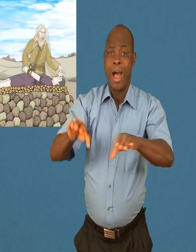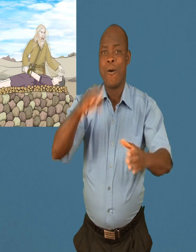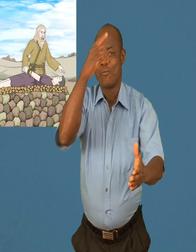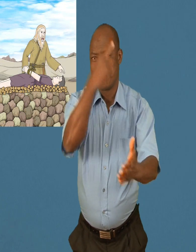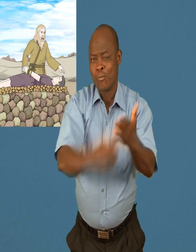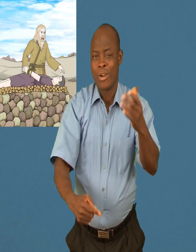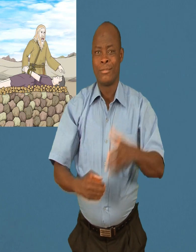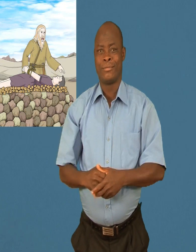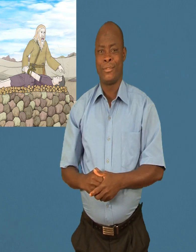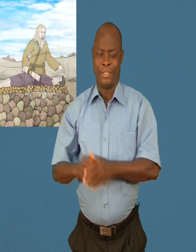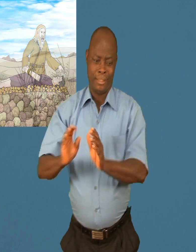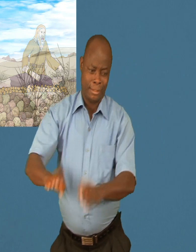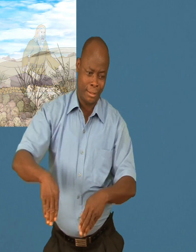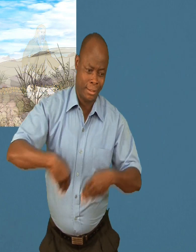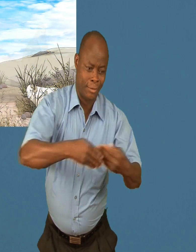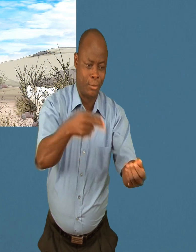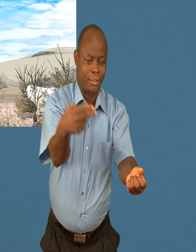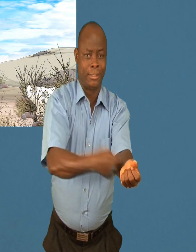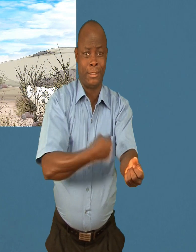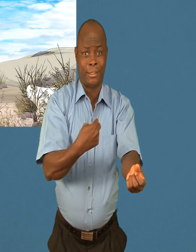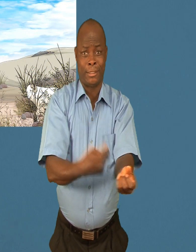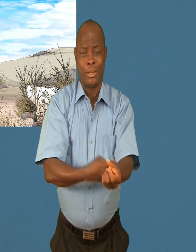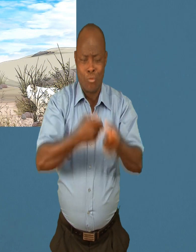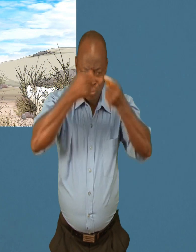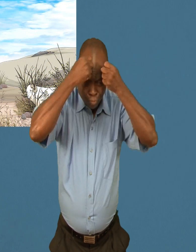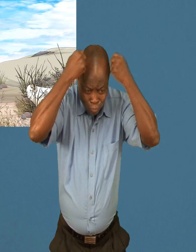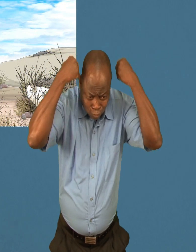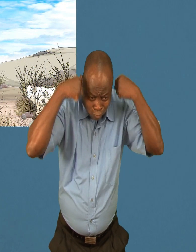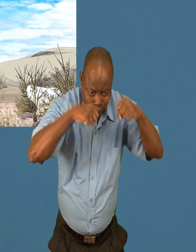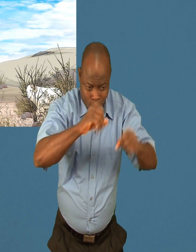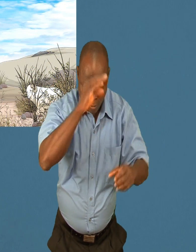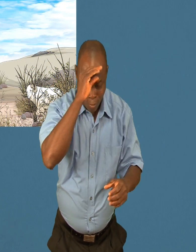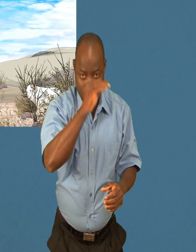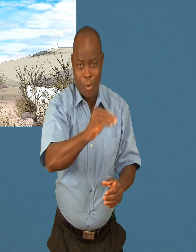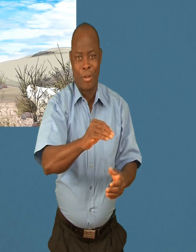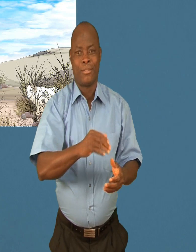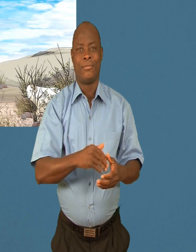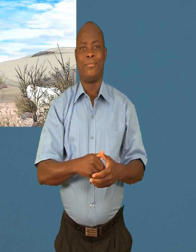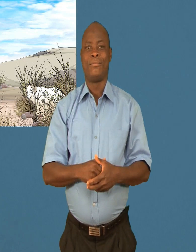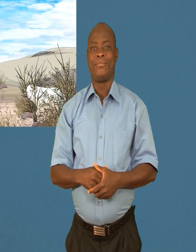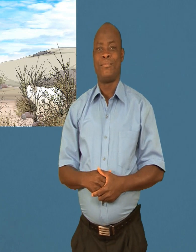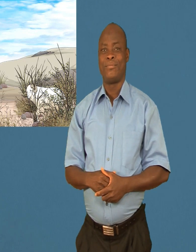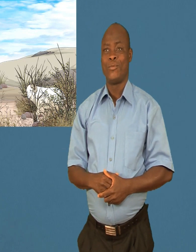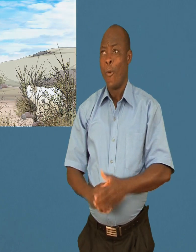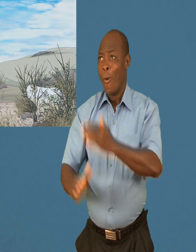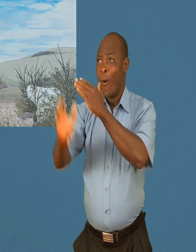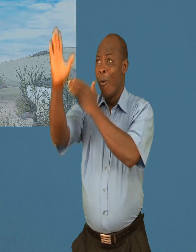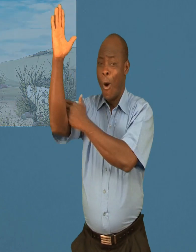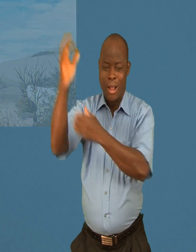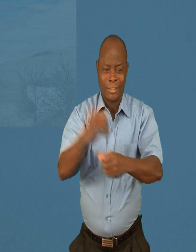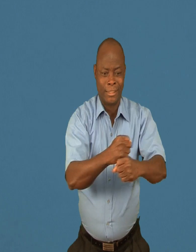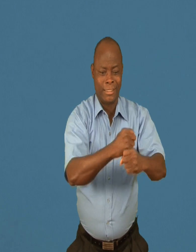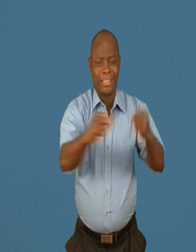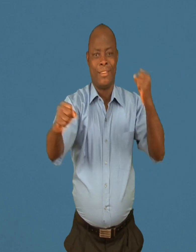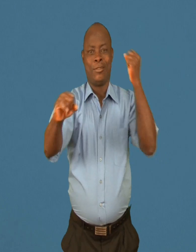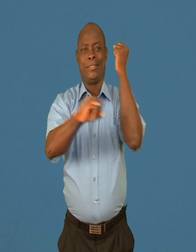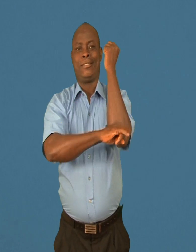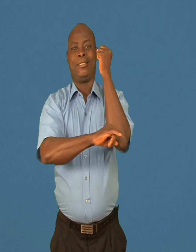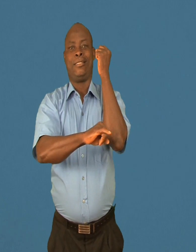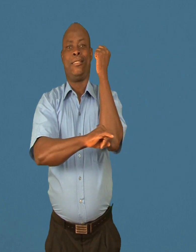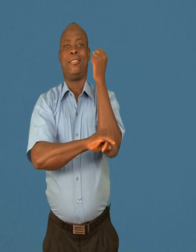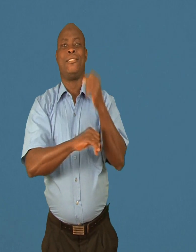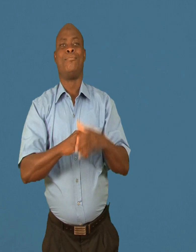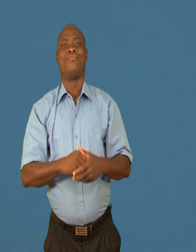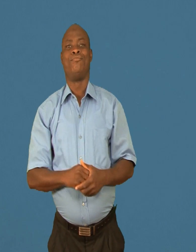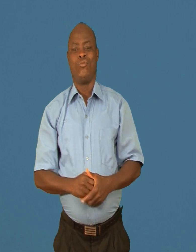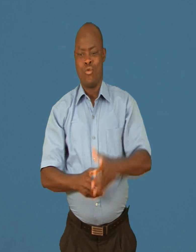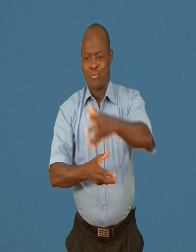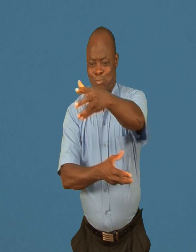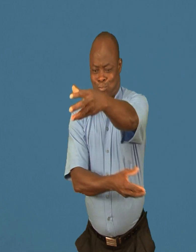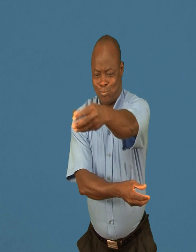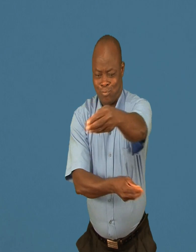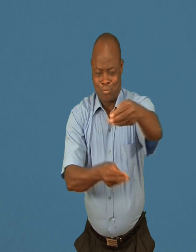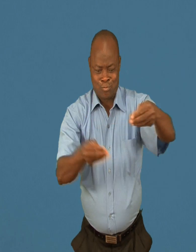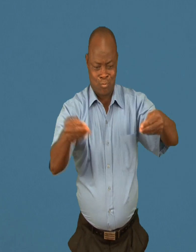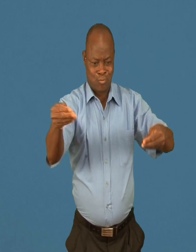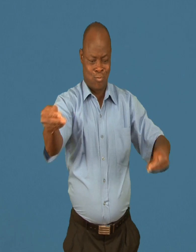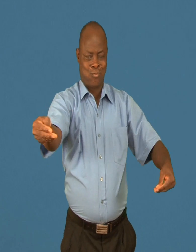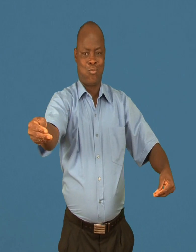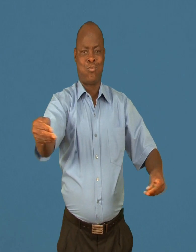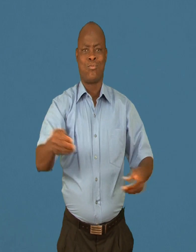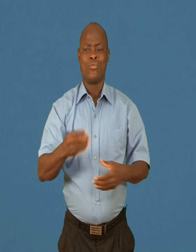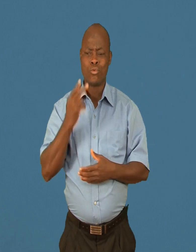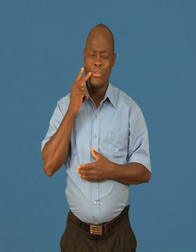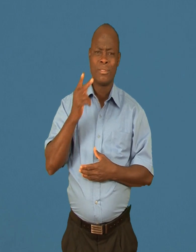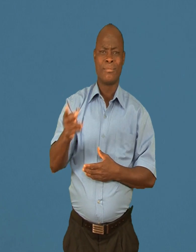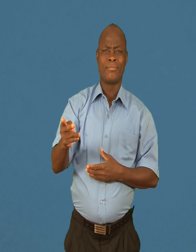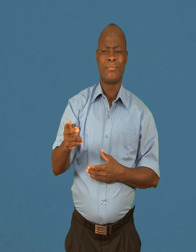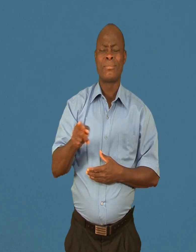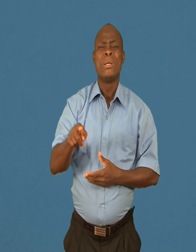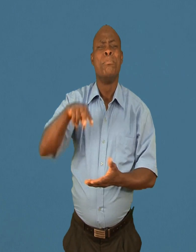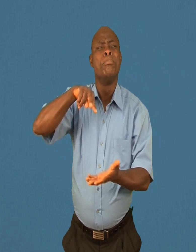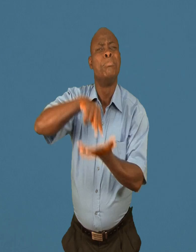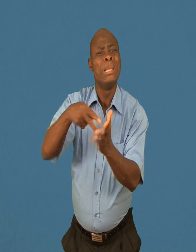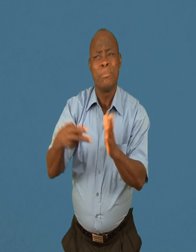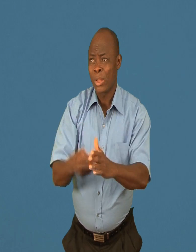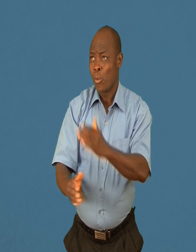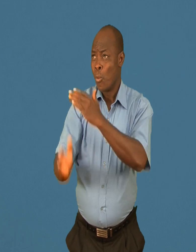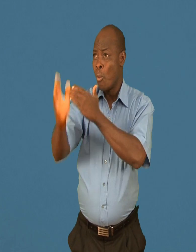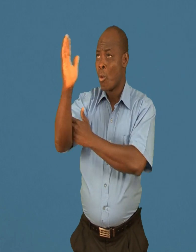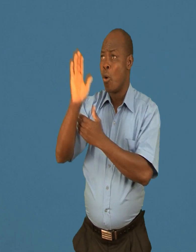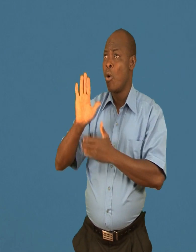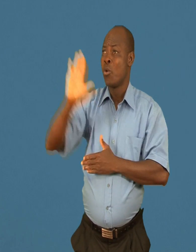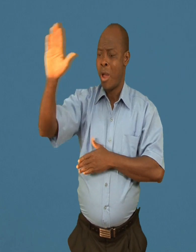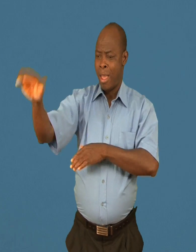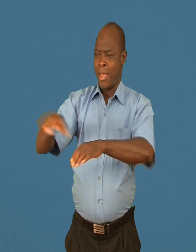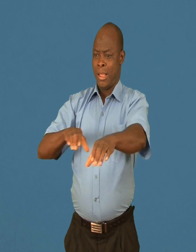Then Abraham looked up and saw behind him a ram in a thicket, caught by its horns. So he went and took the ram and offered it as a burnt offering in place of his son. And Abraham called that place The LORD Will Provide. So to this day it is said, “On the mountain of the LORD it will be provided.”